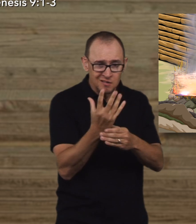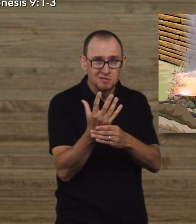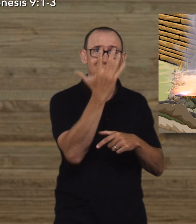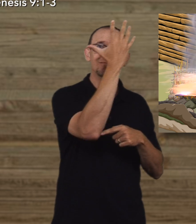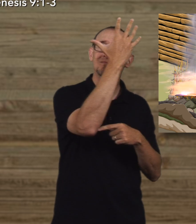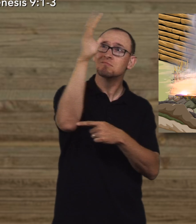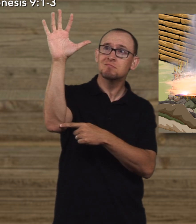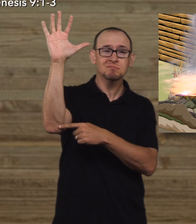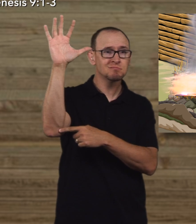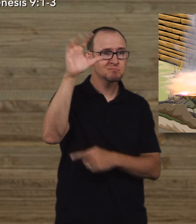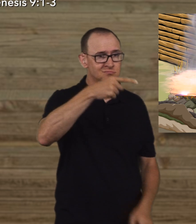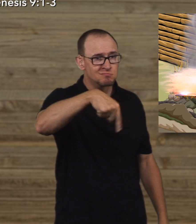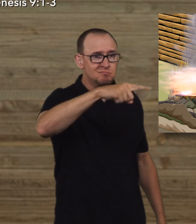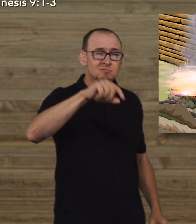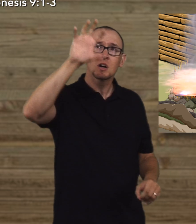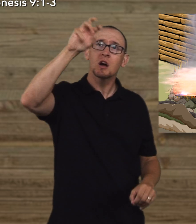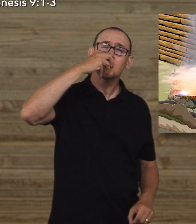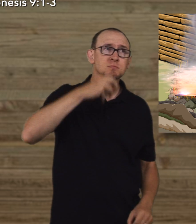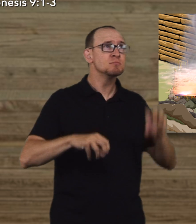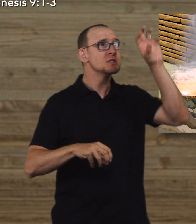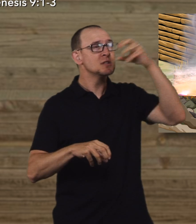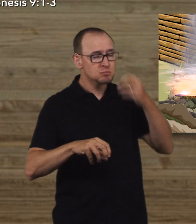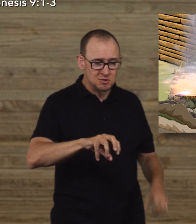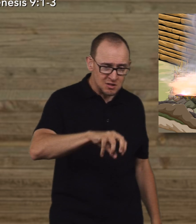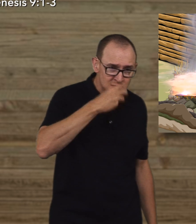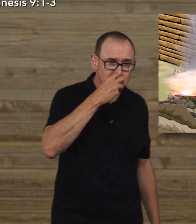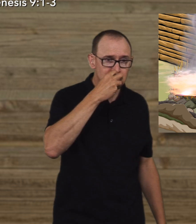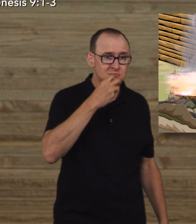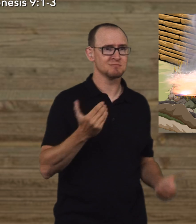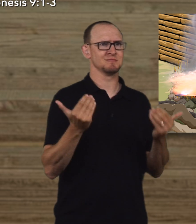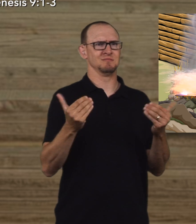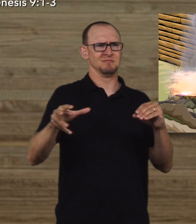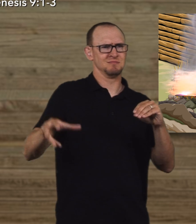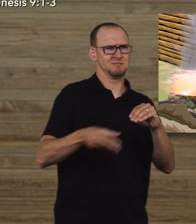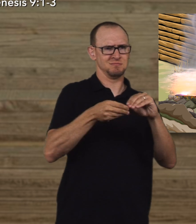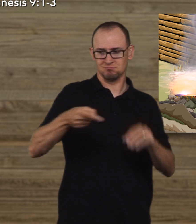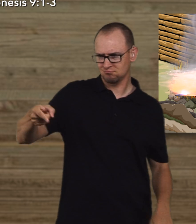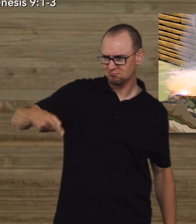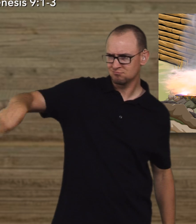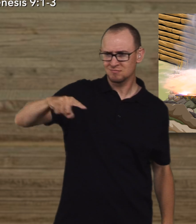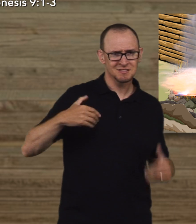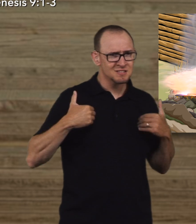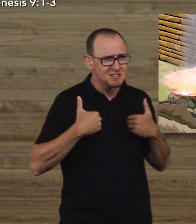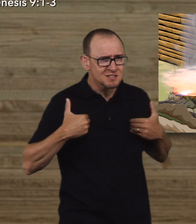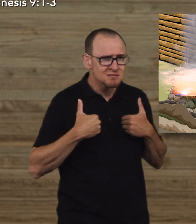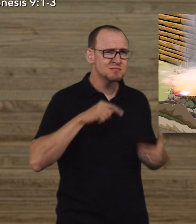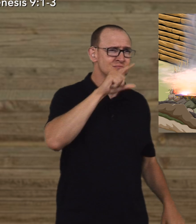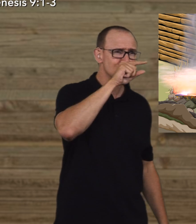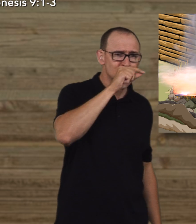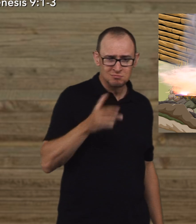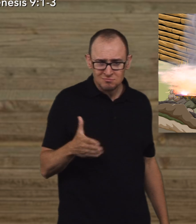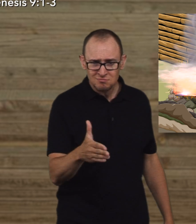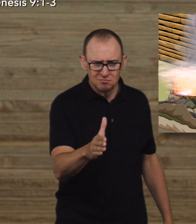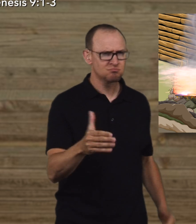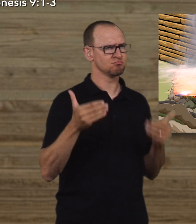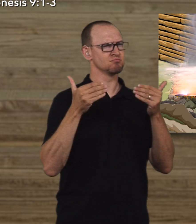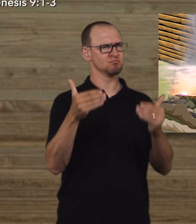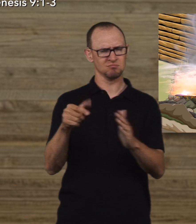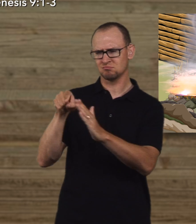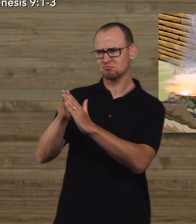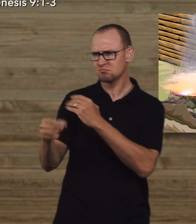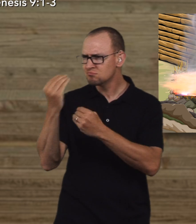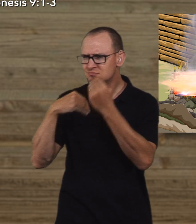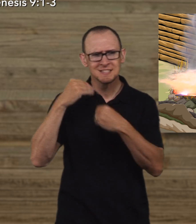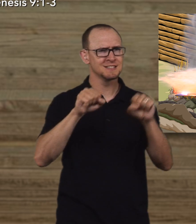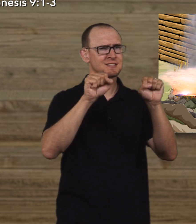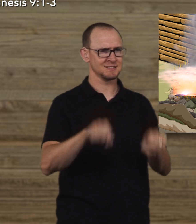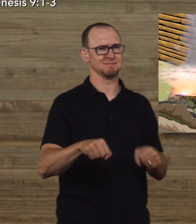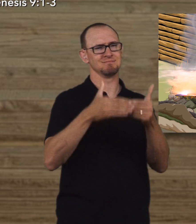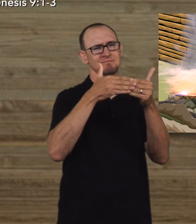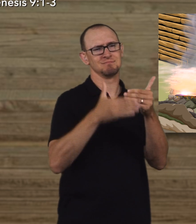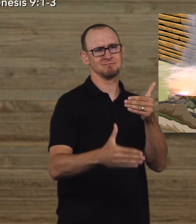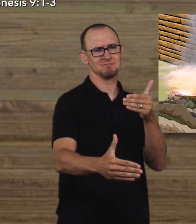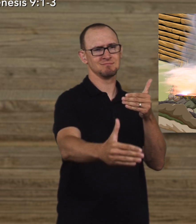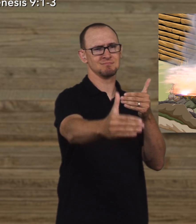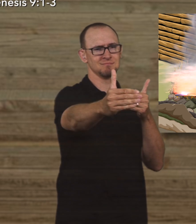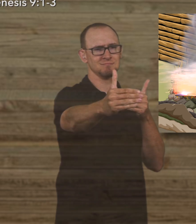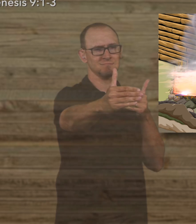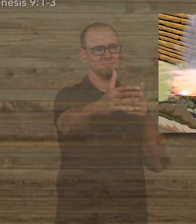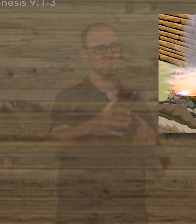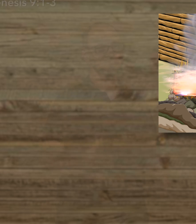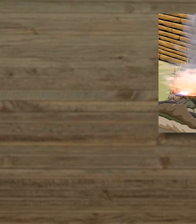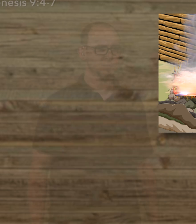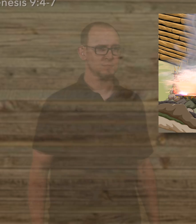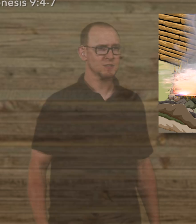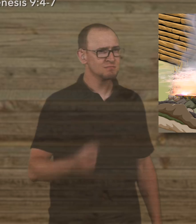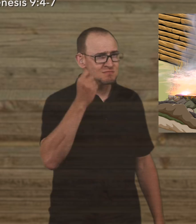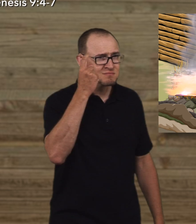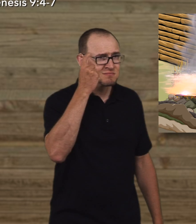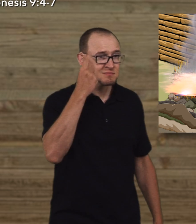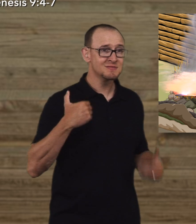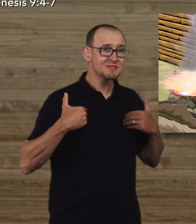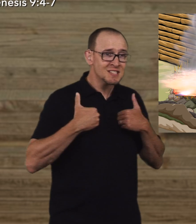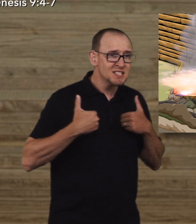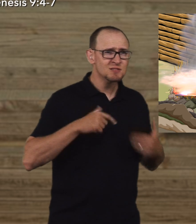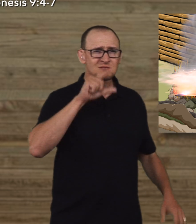Everything that lives and moves will be food for you; just as I gave you the green plants, I now give you all things.